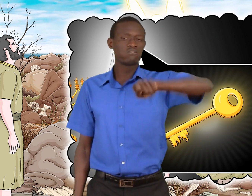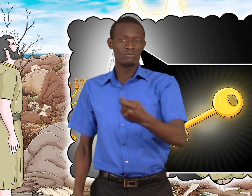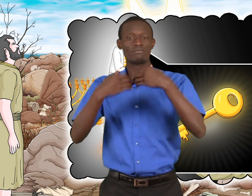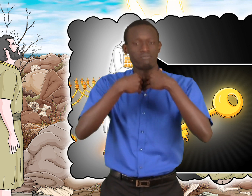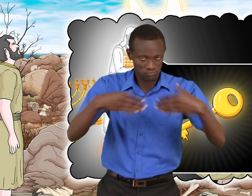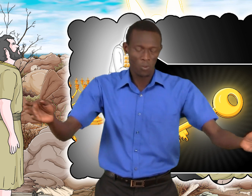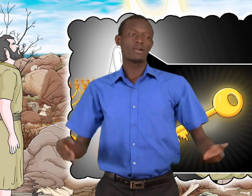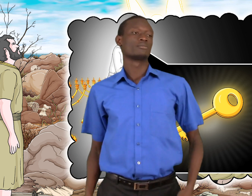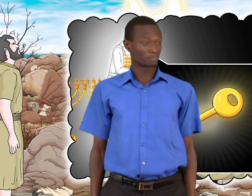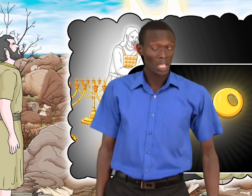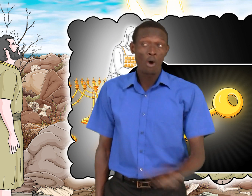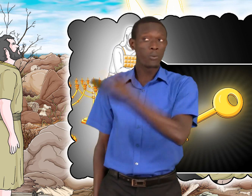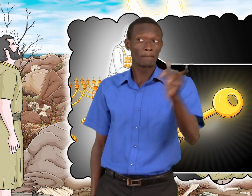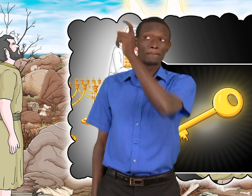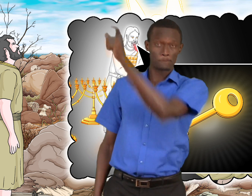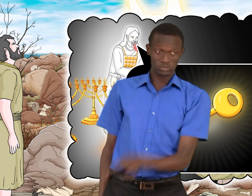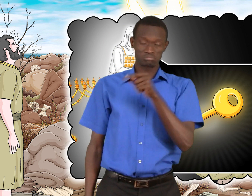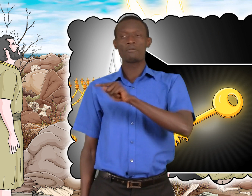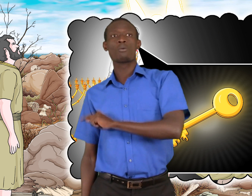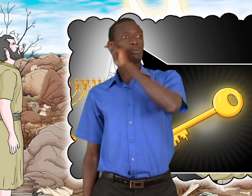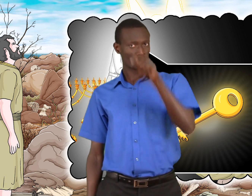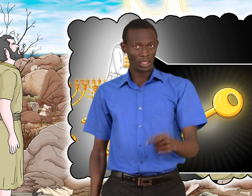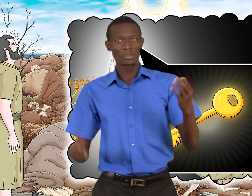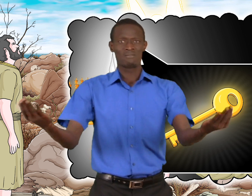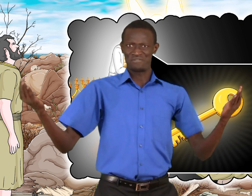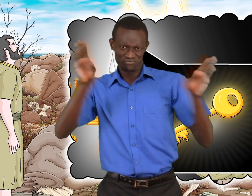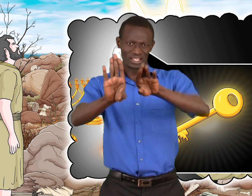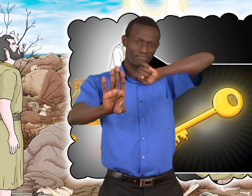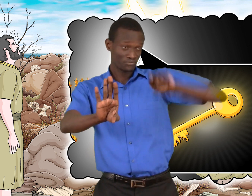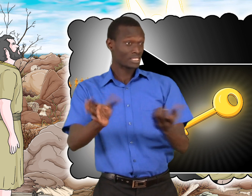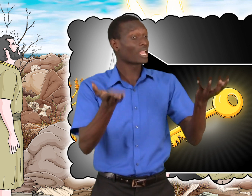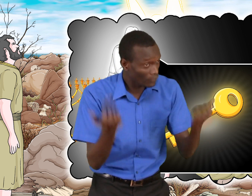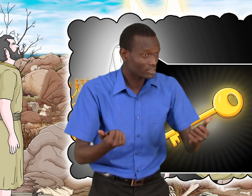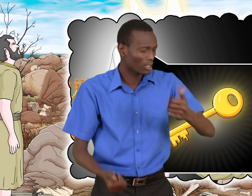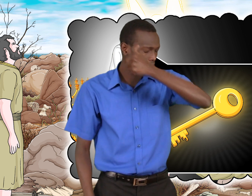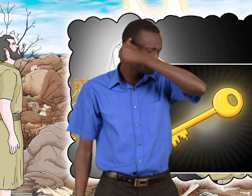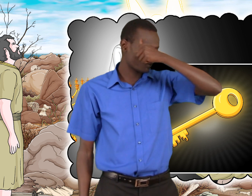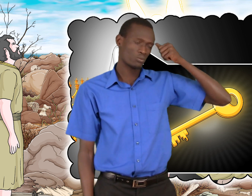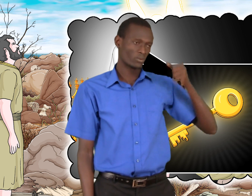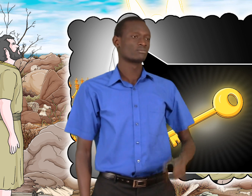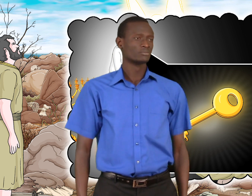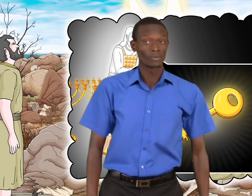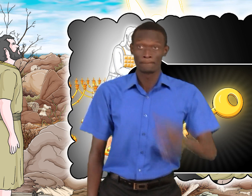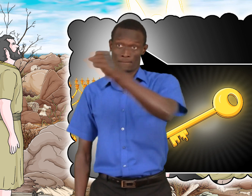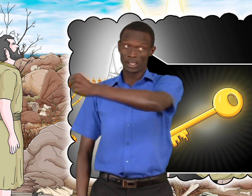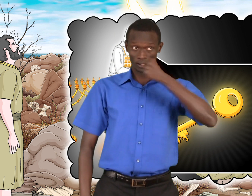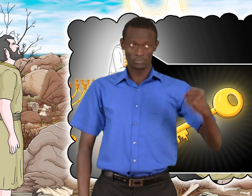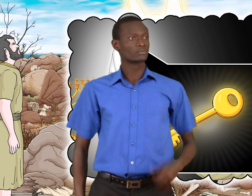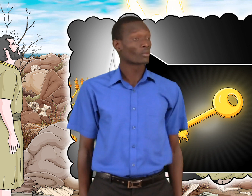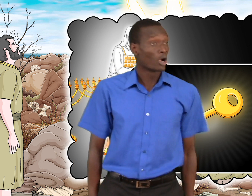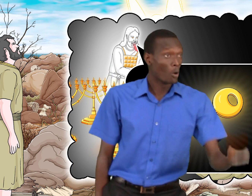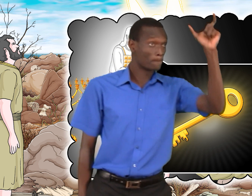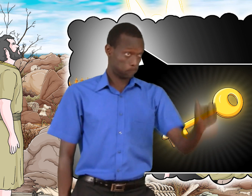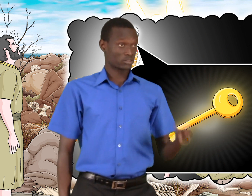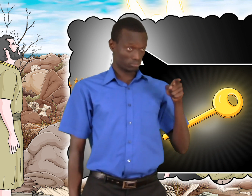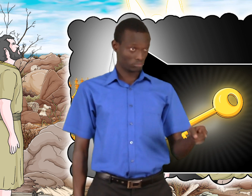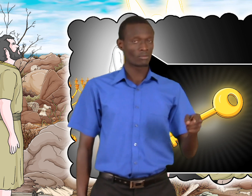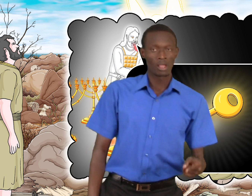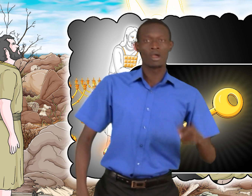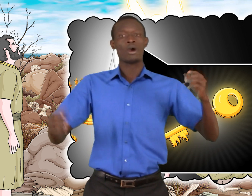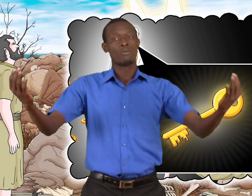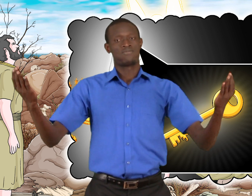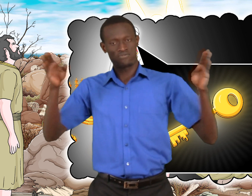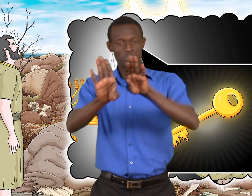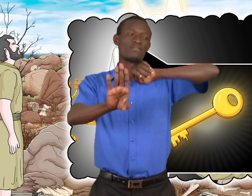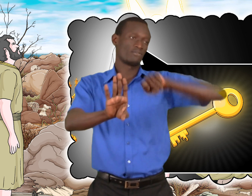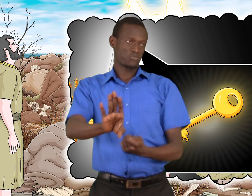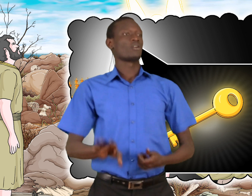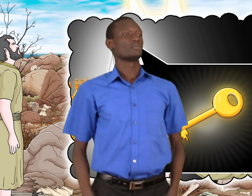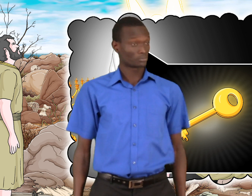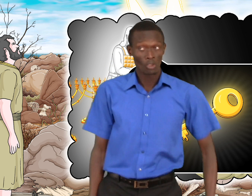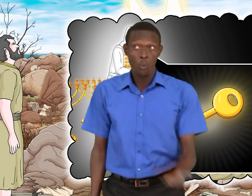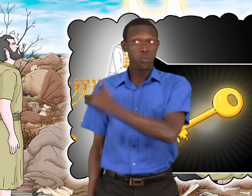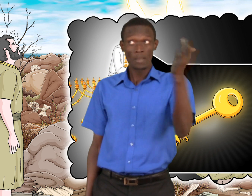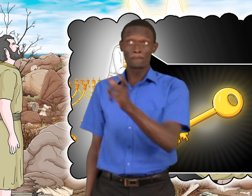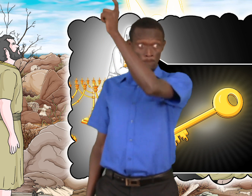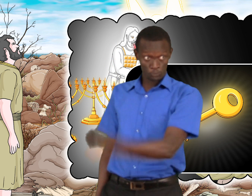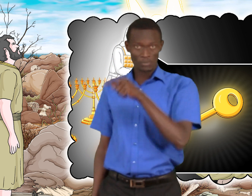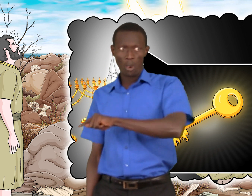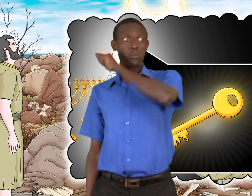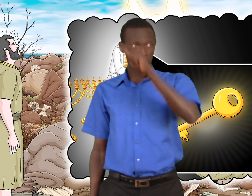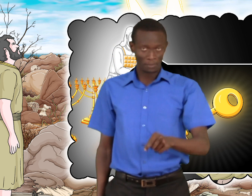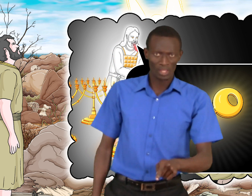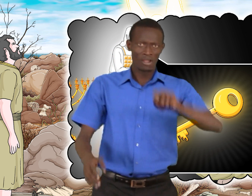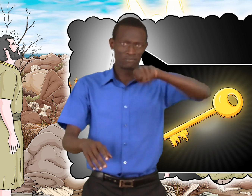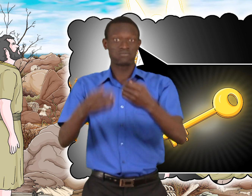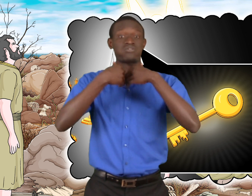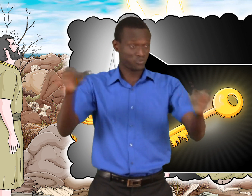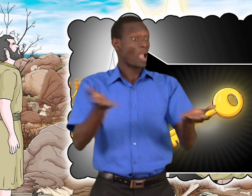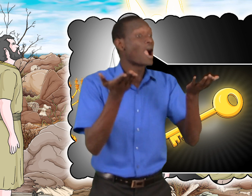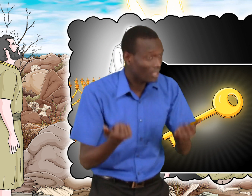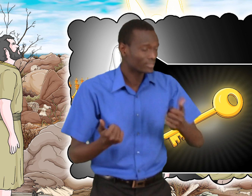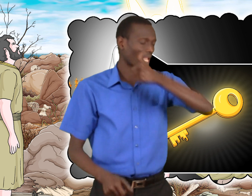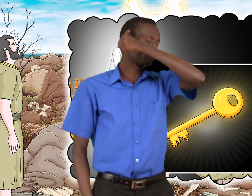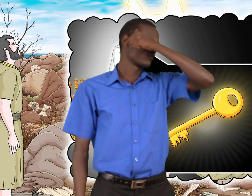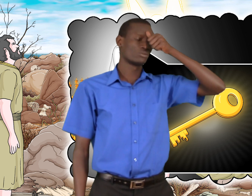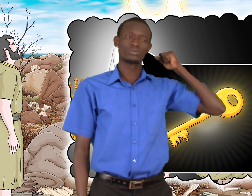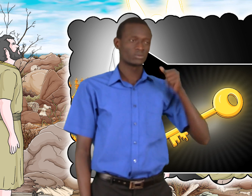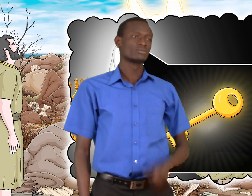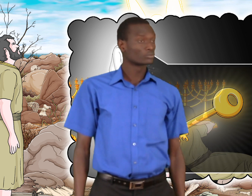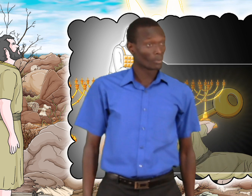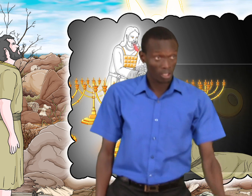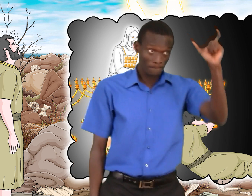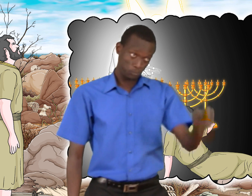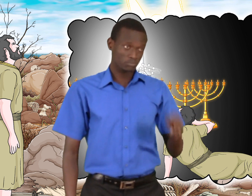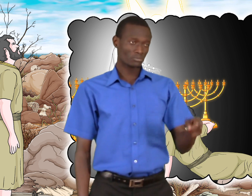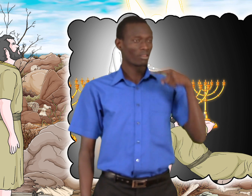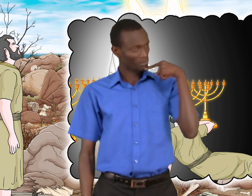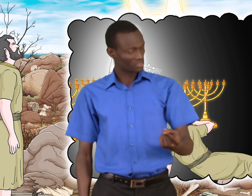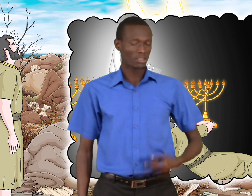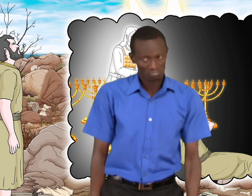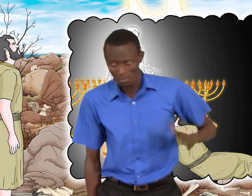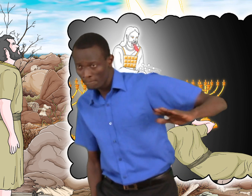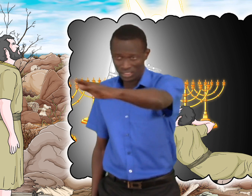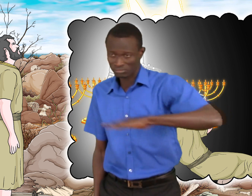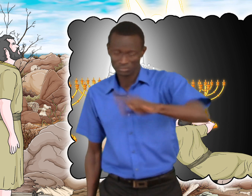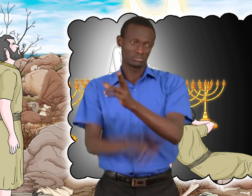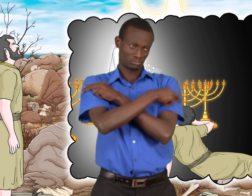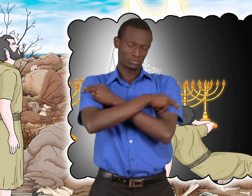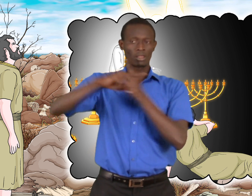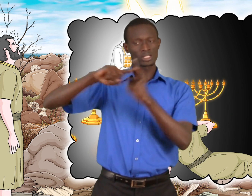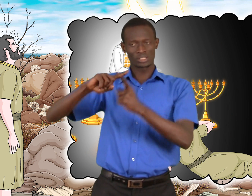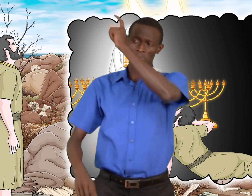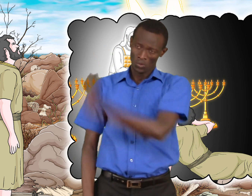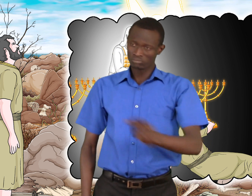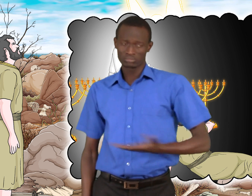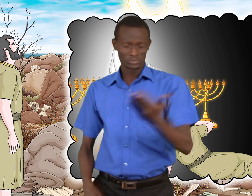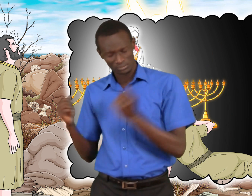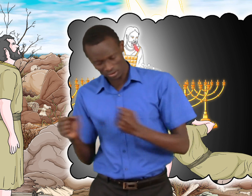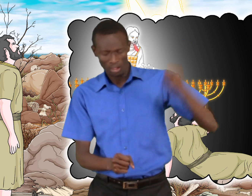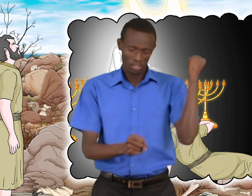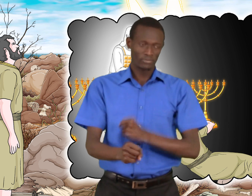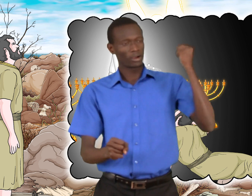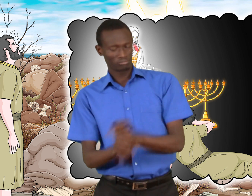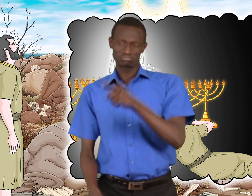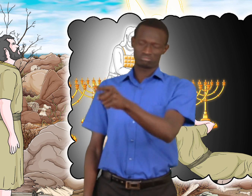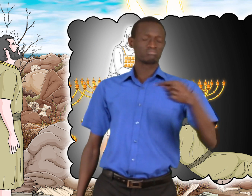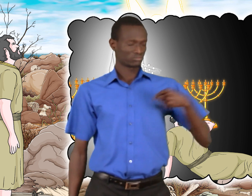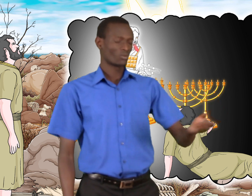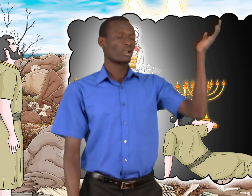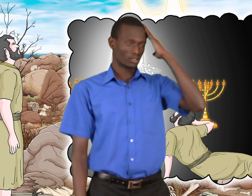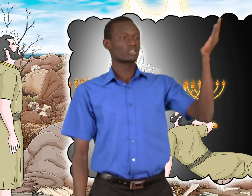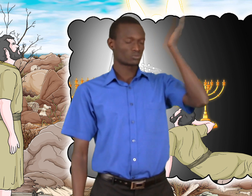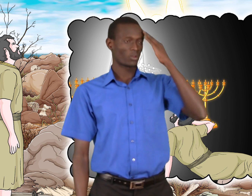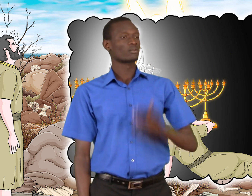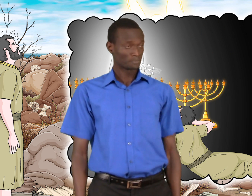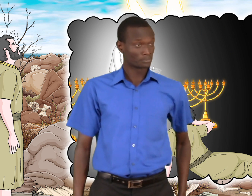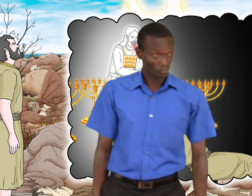What He opens no one can shut, and what He shuts no one can open. I know your deeds.